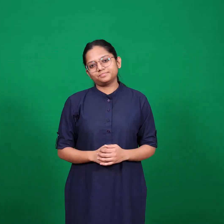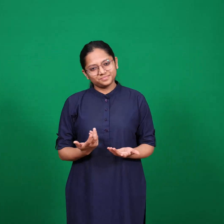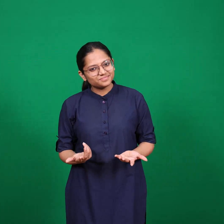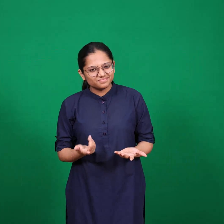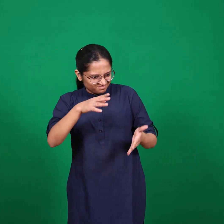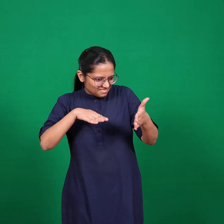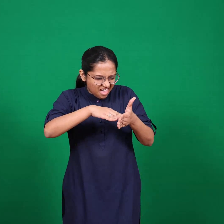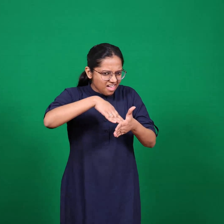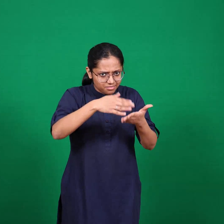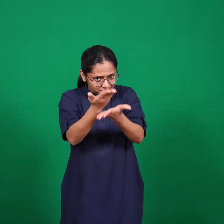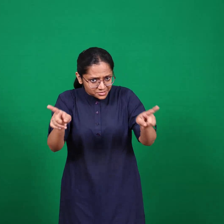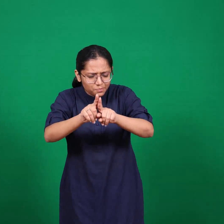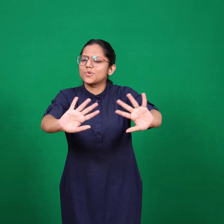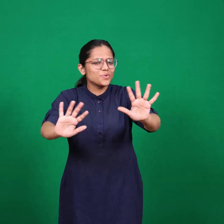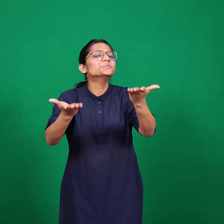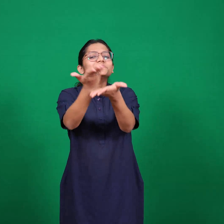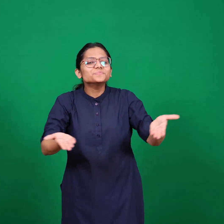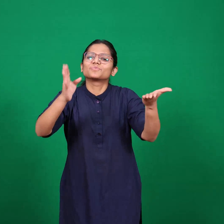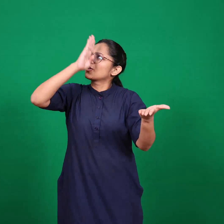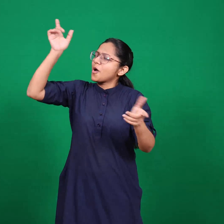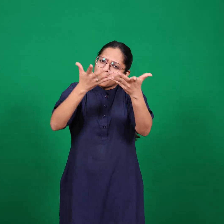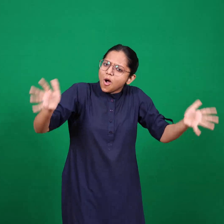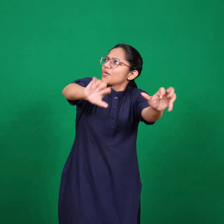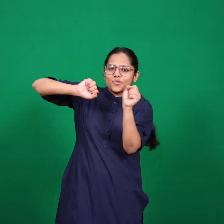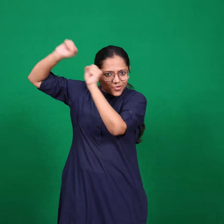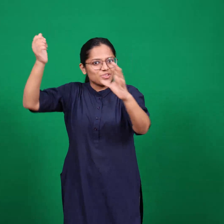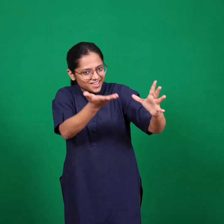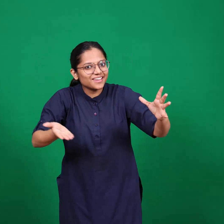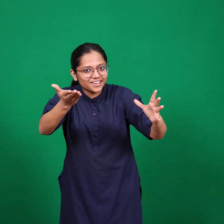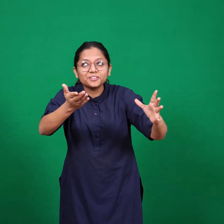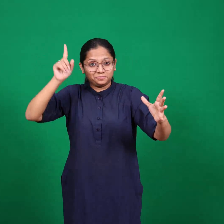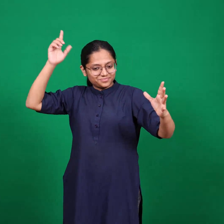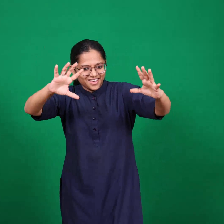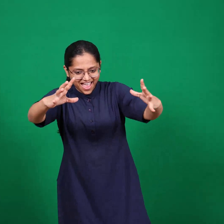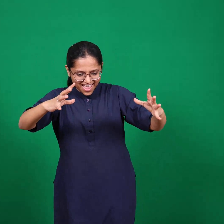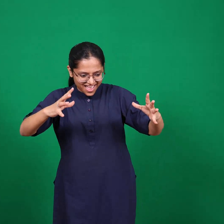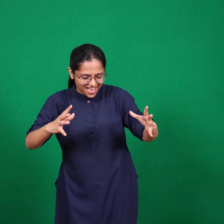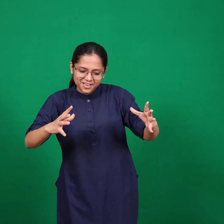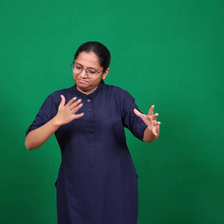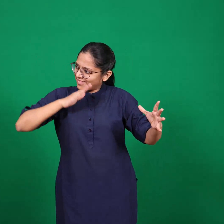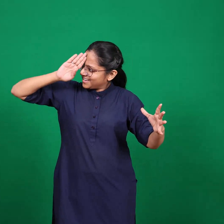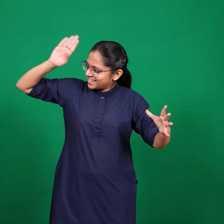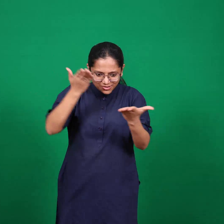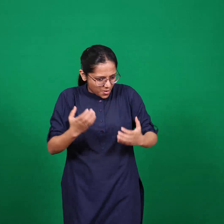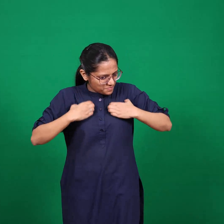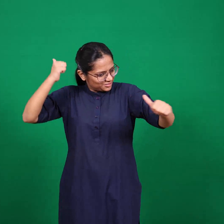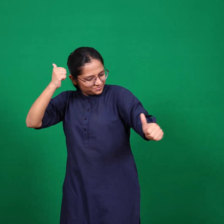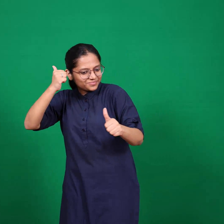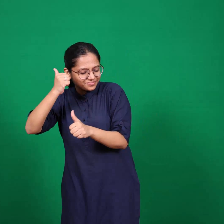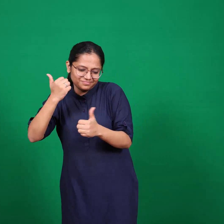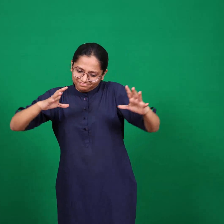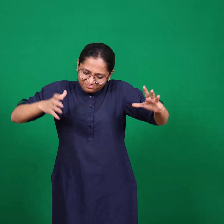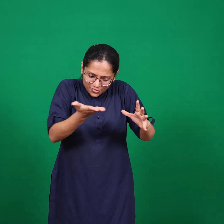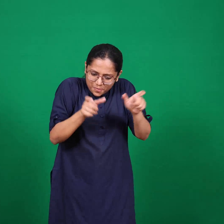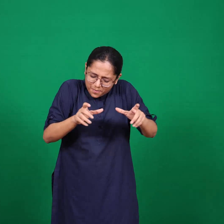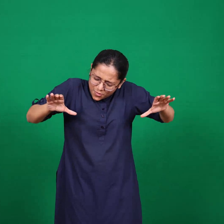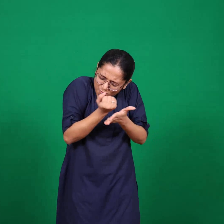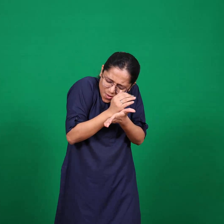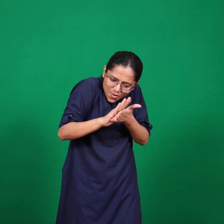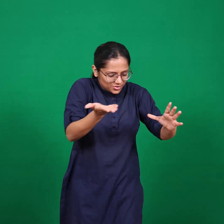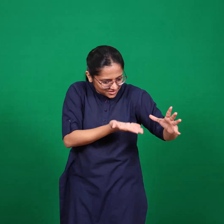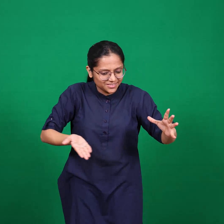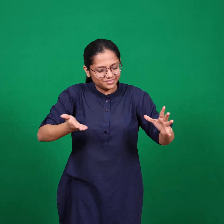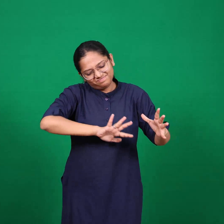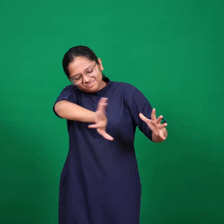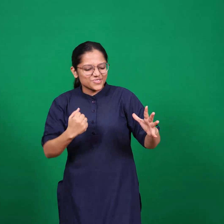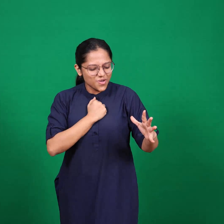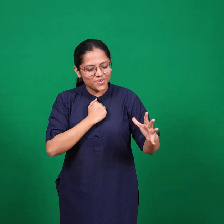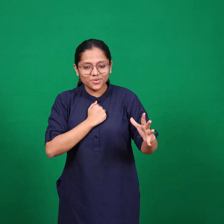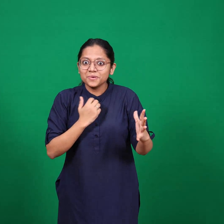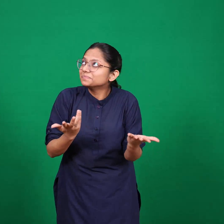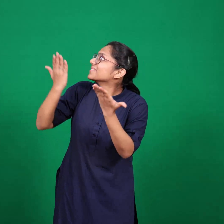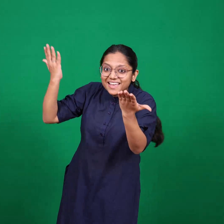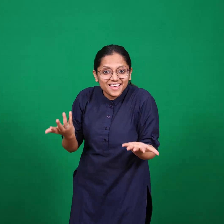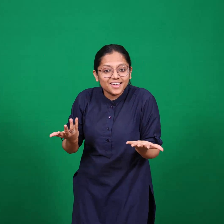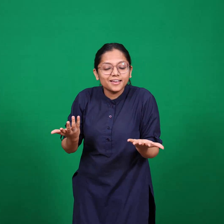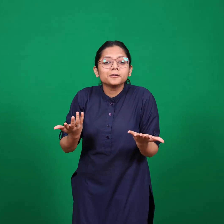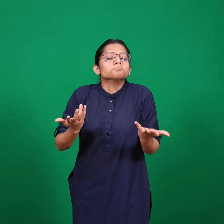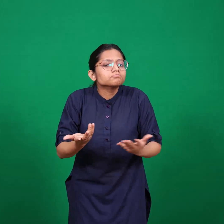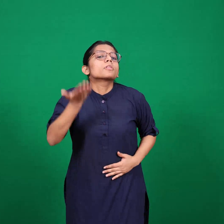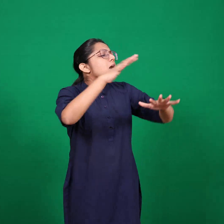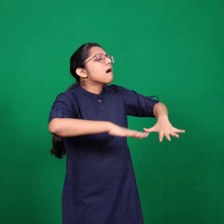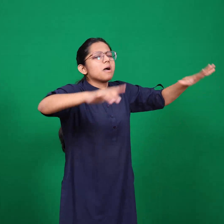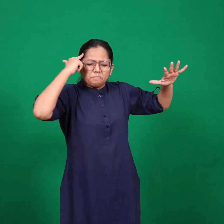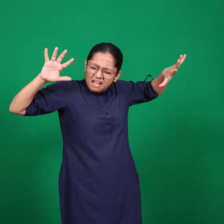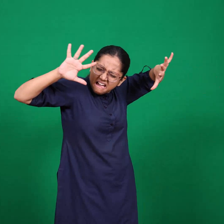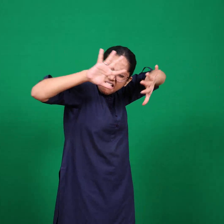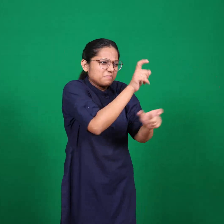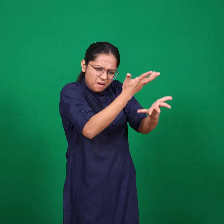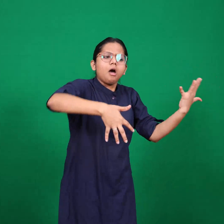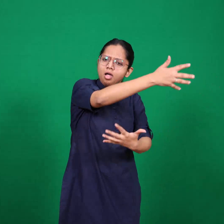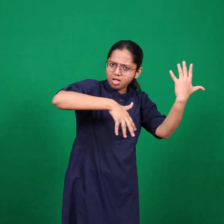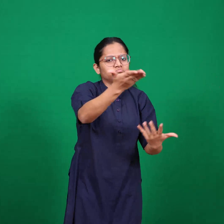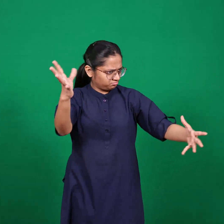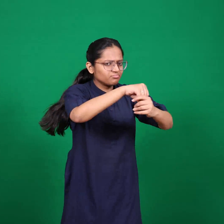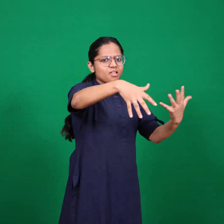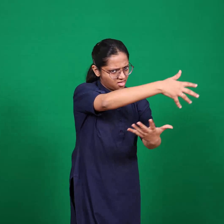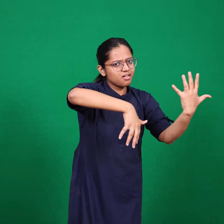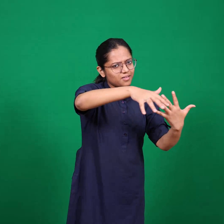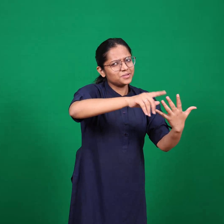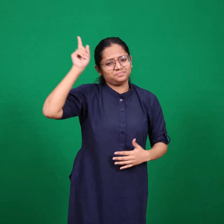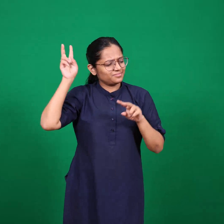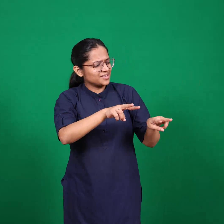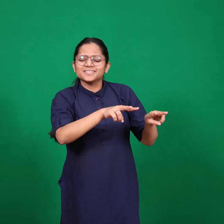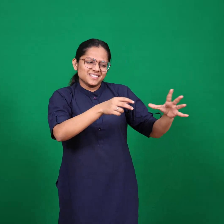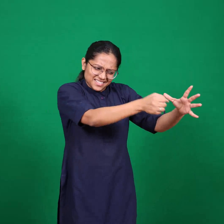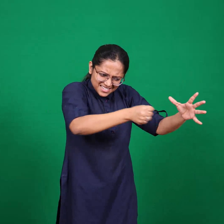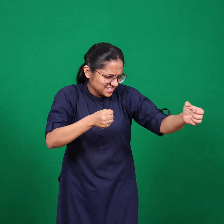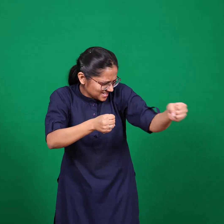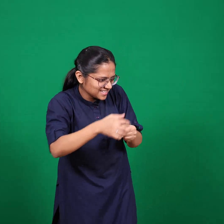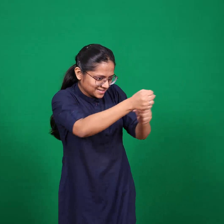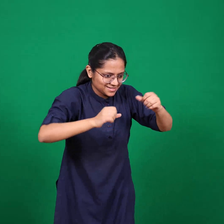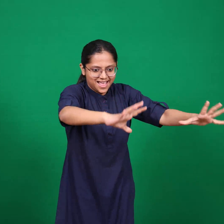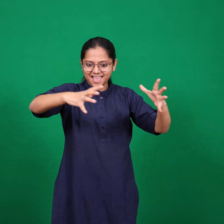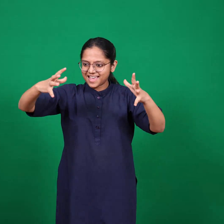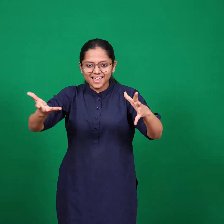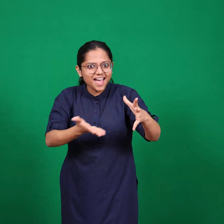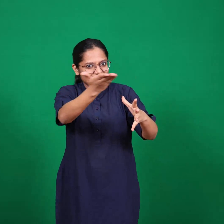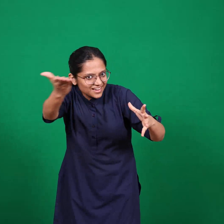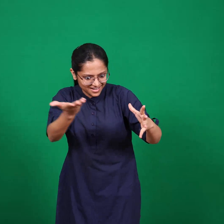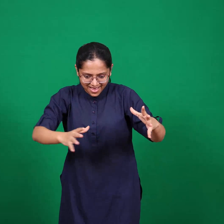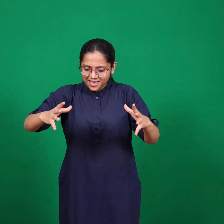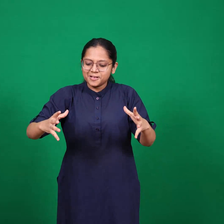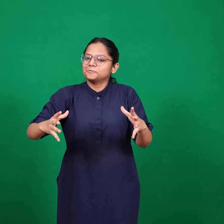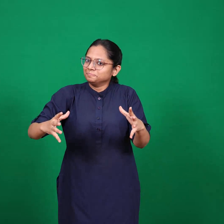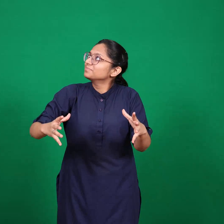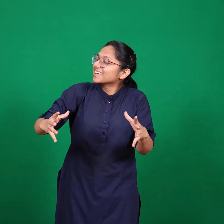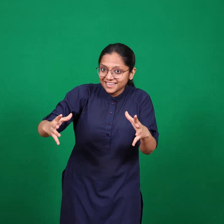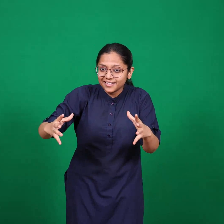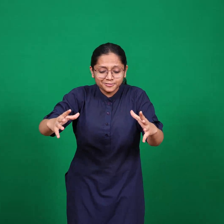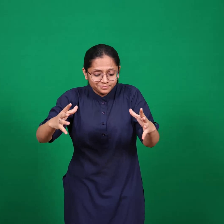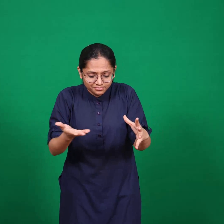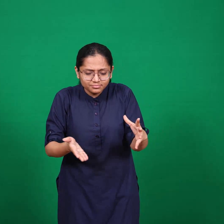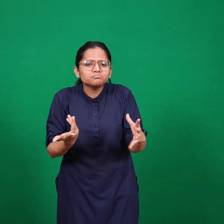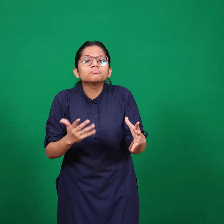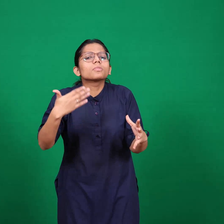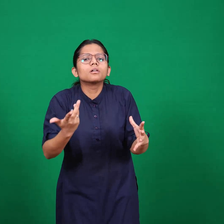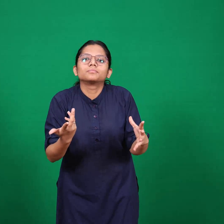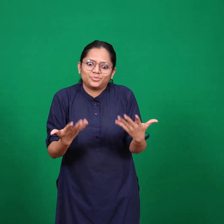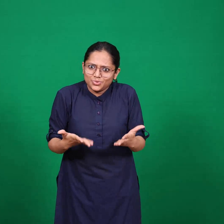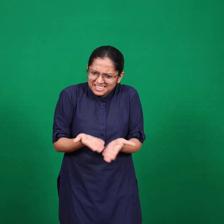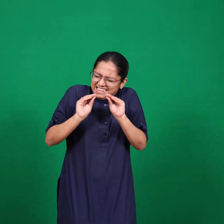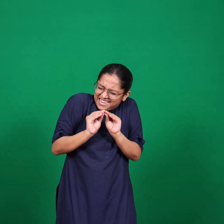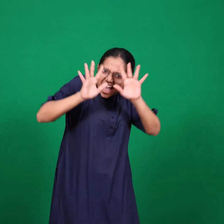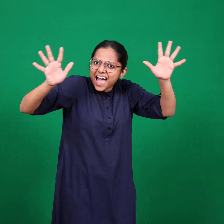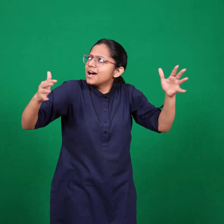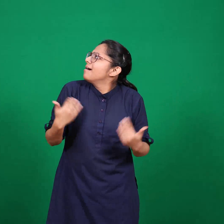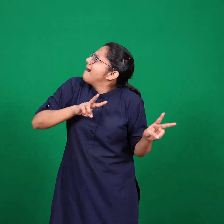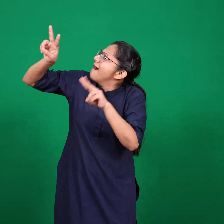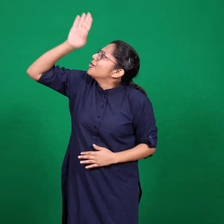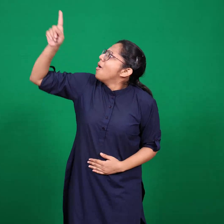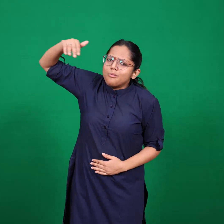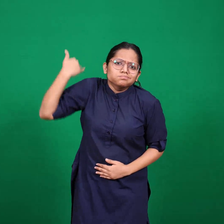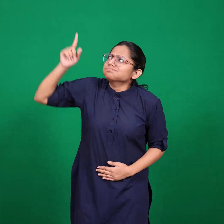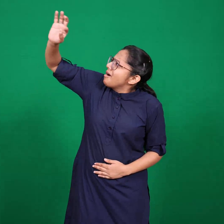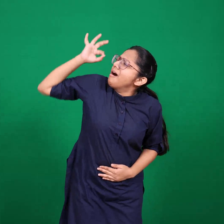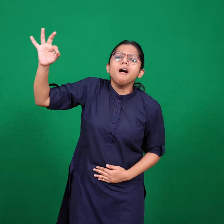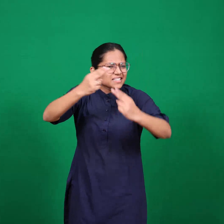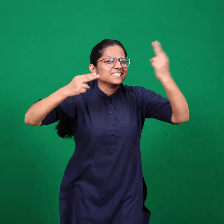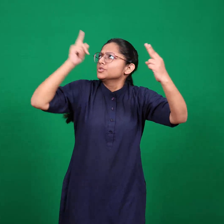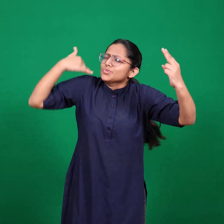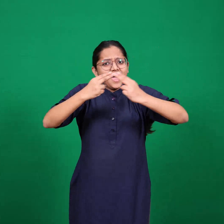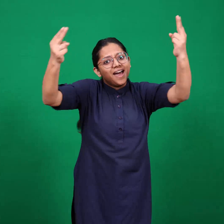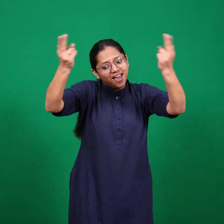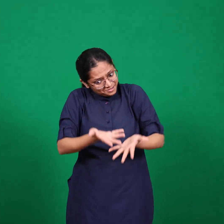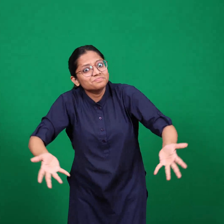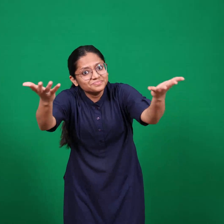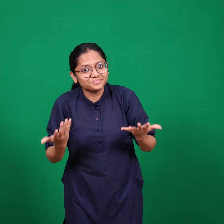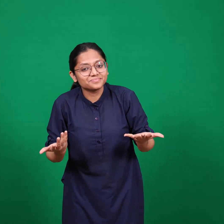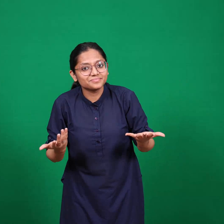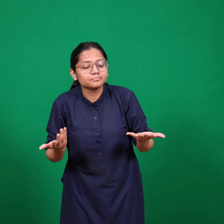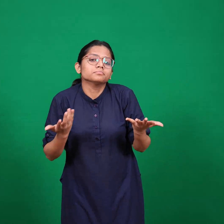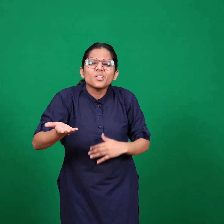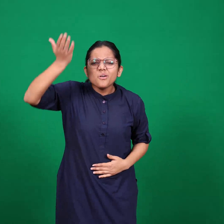But you are a chosen people, a royal priesthood, a holy nation, a people for God's own possession, to proclaim the virtues of Him who called you out of darkness into His marvelous light.